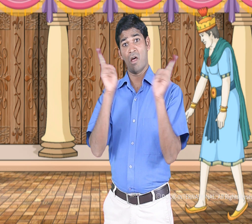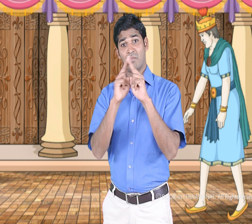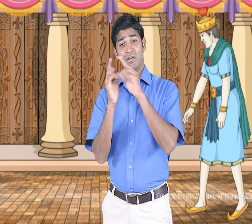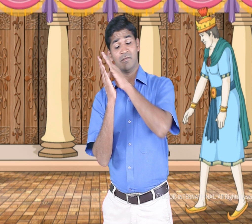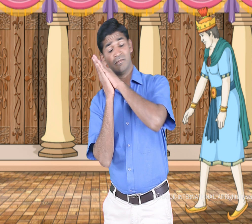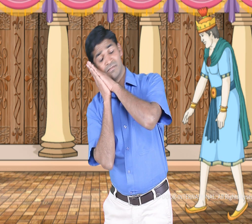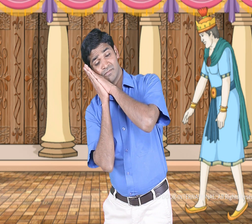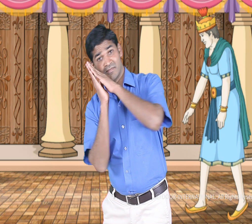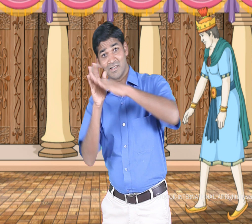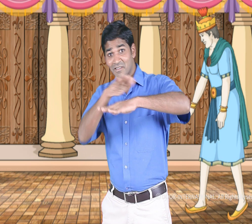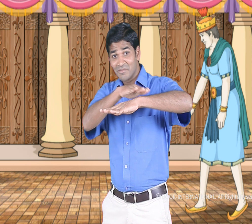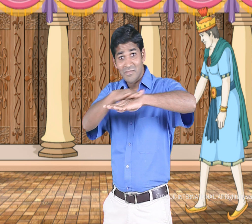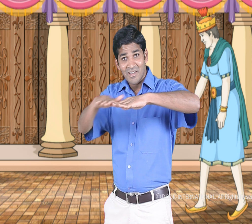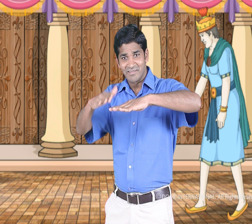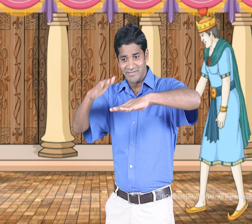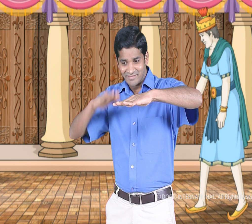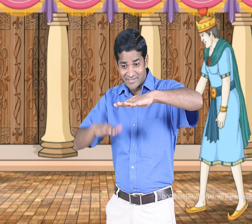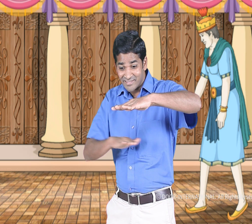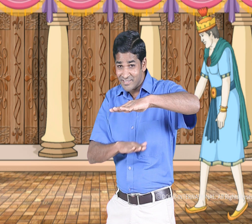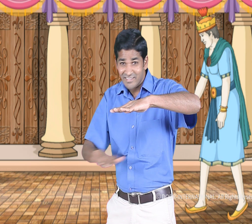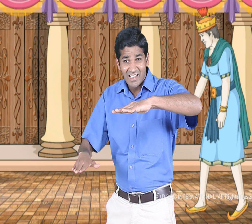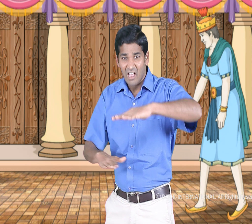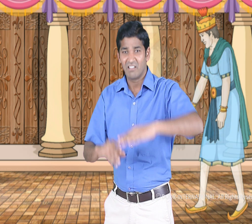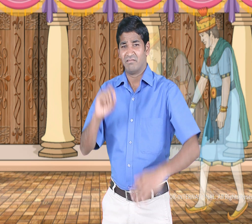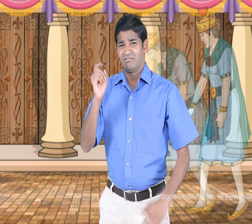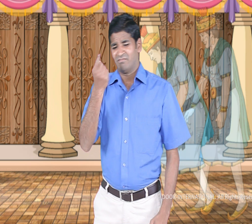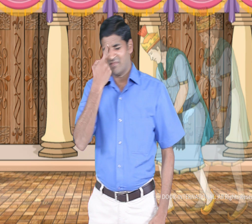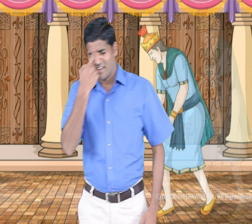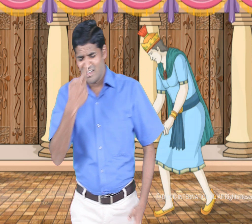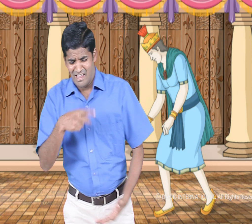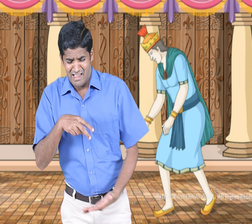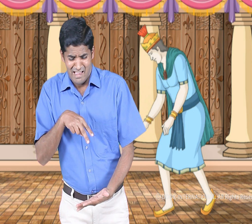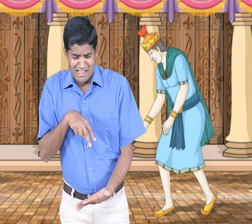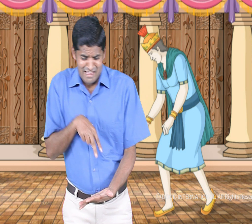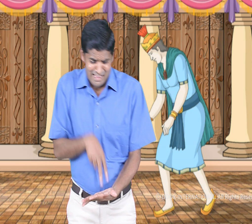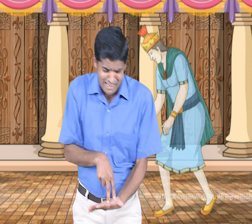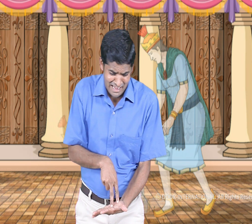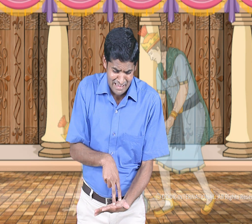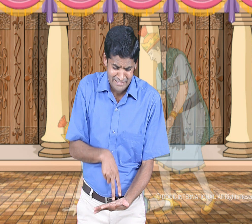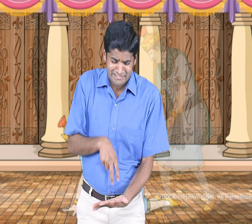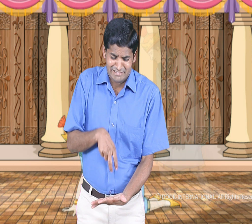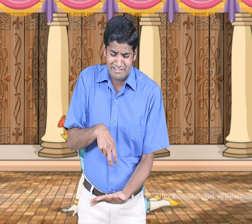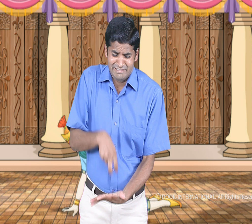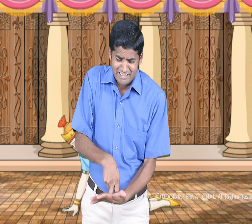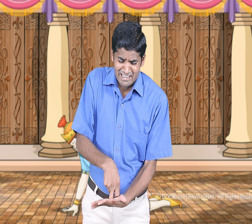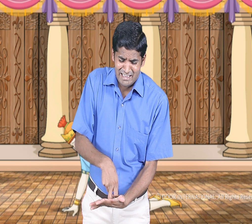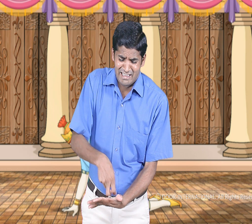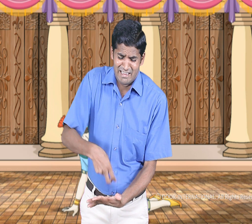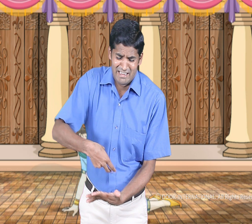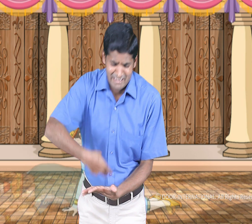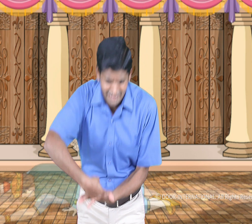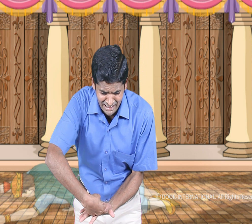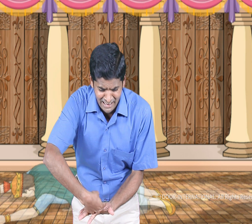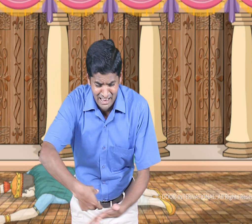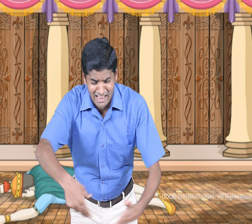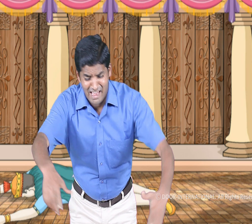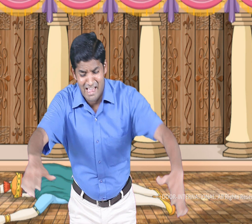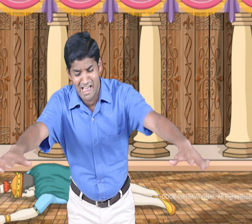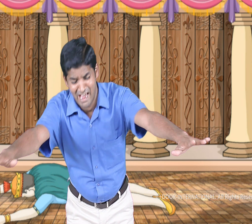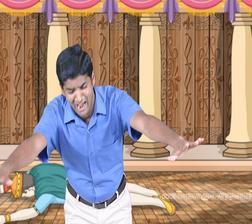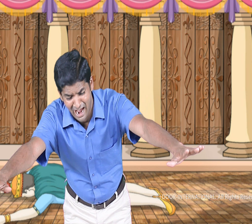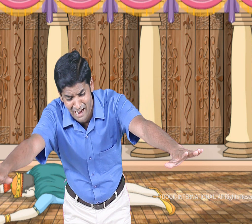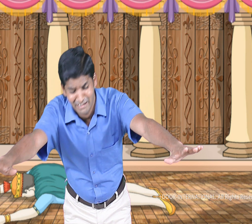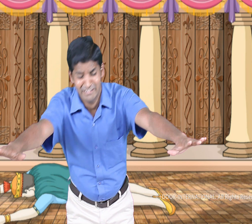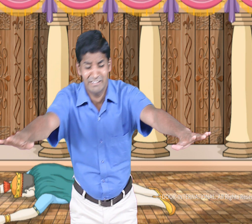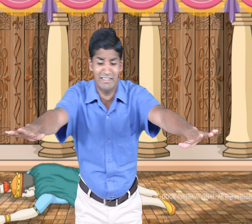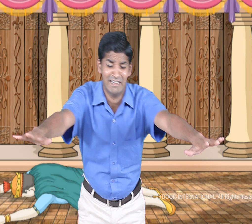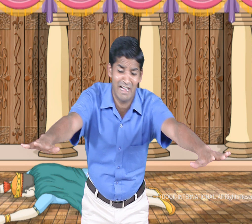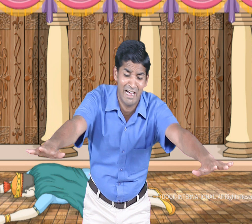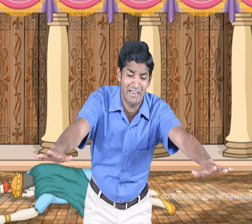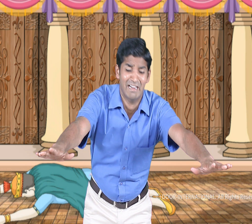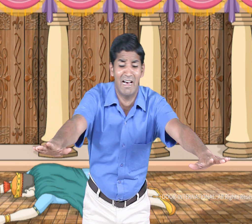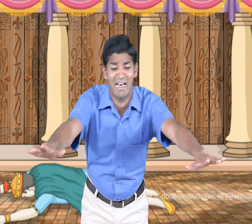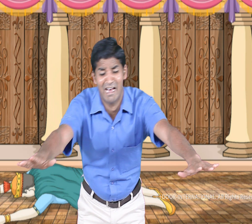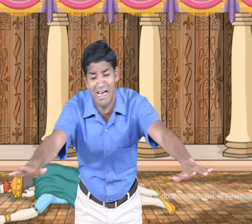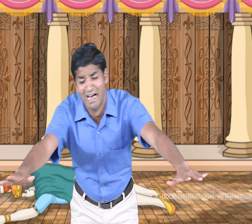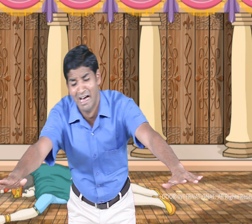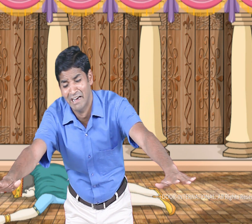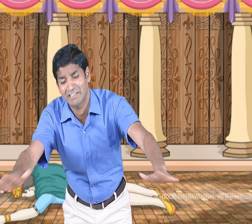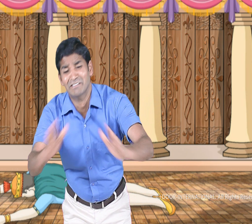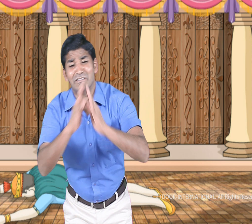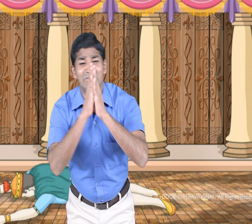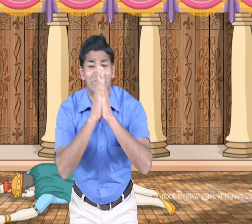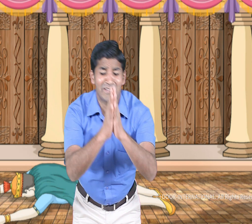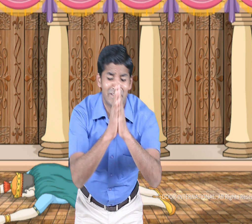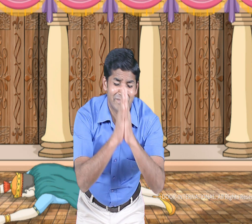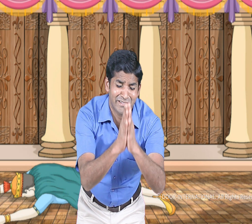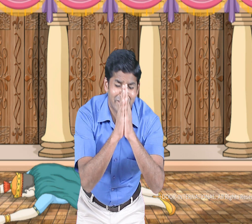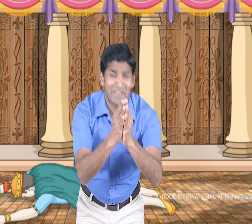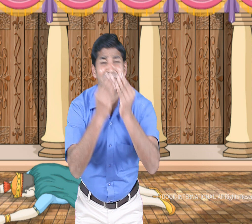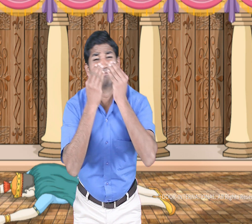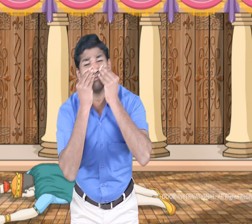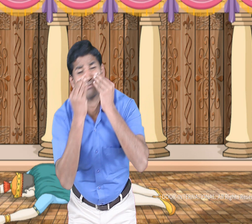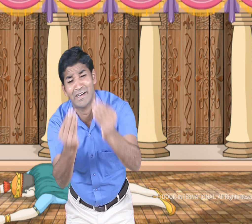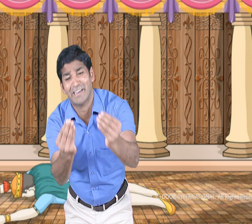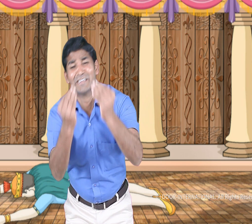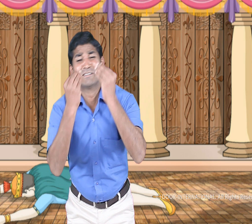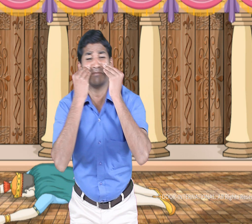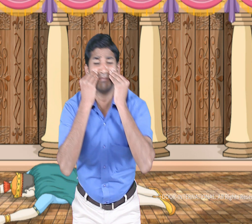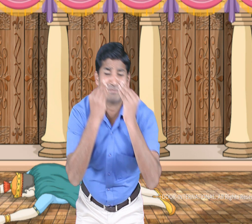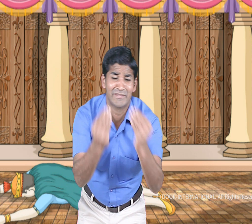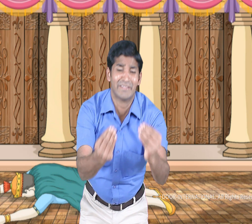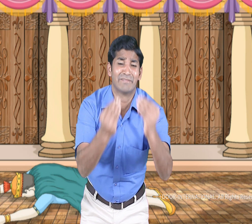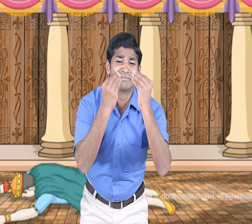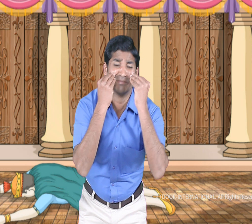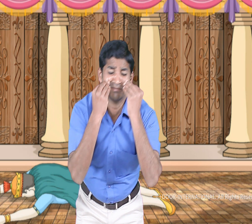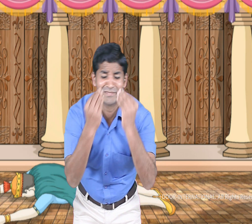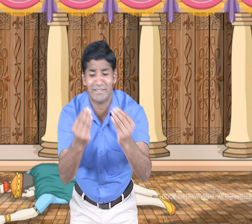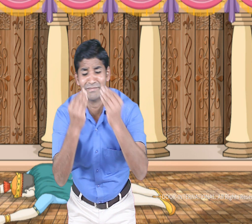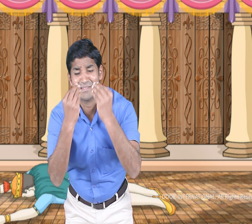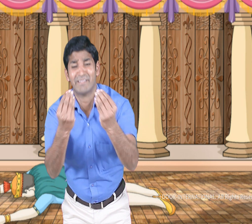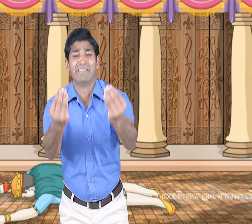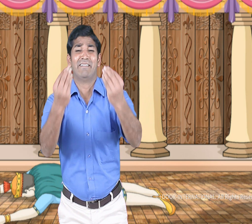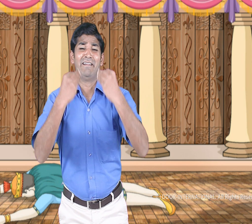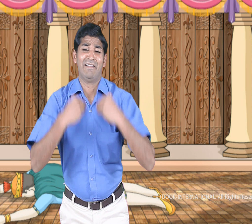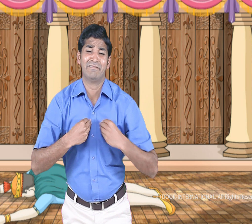David pleaded with God for the boy.